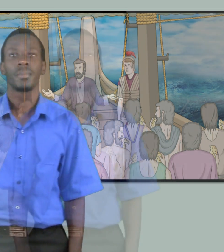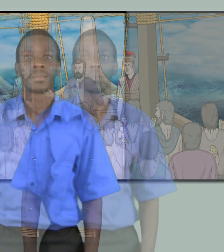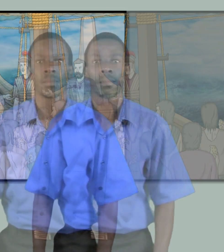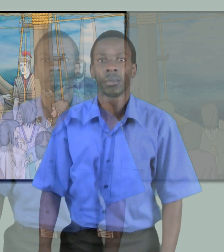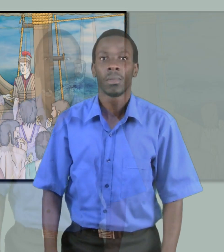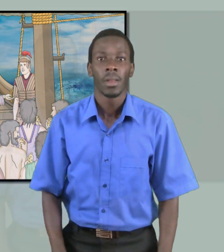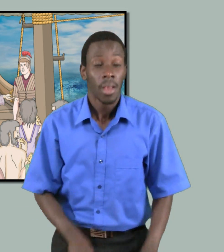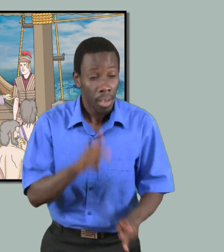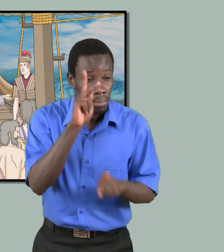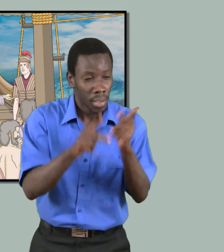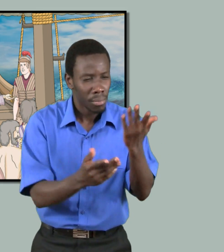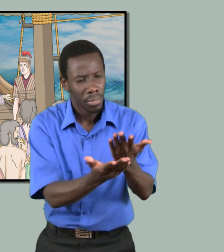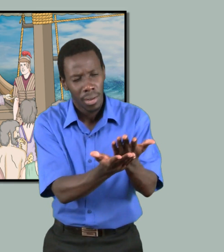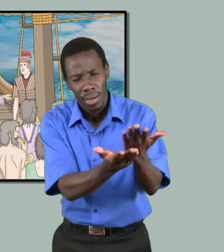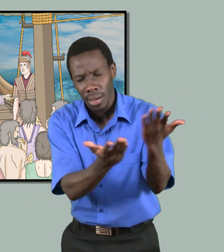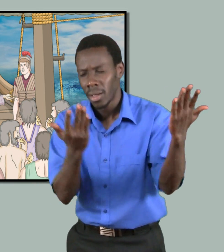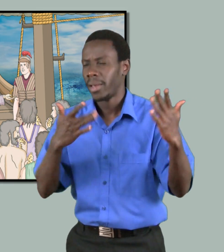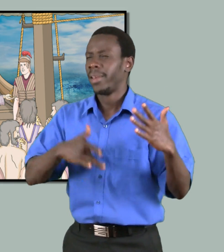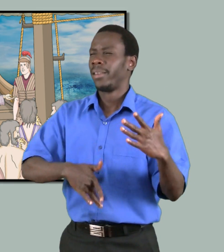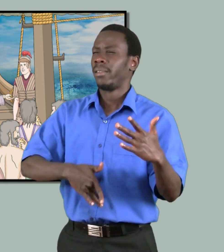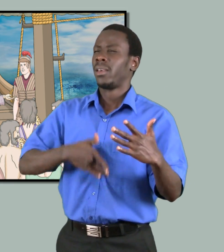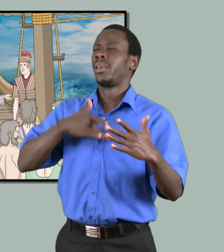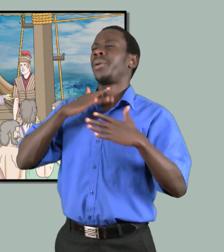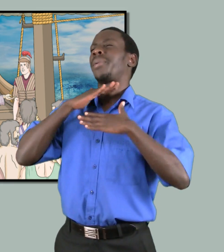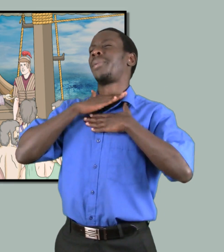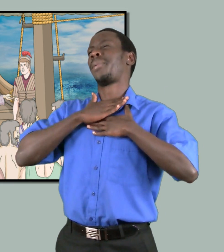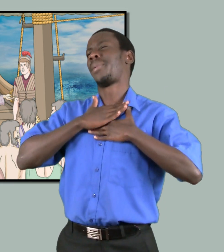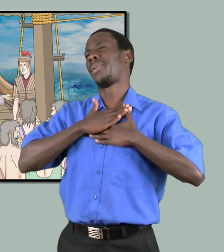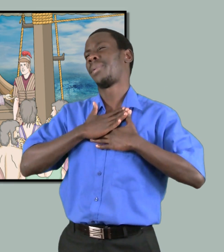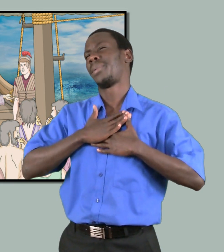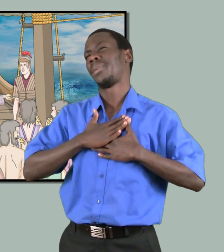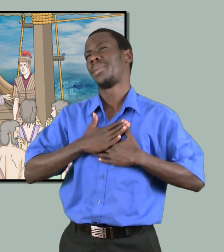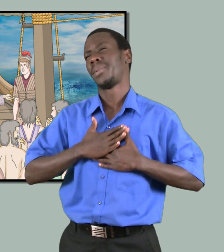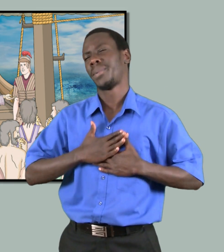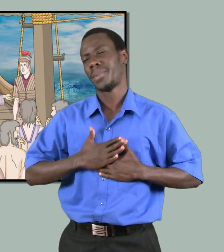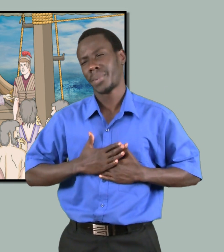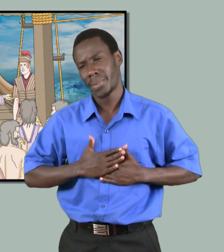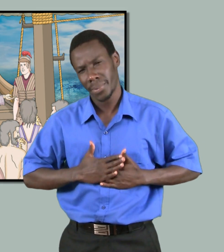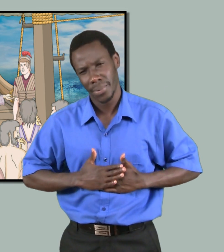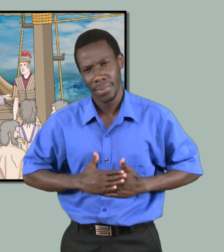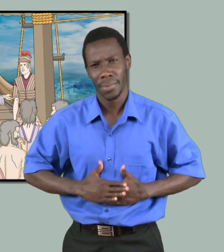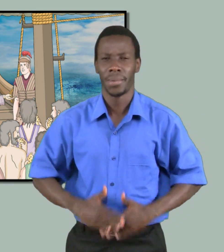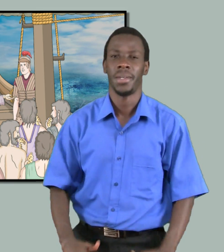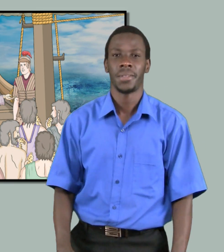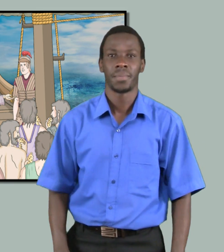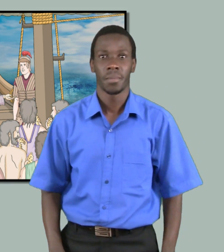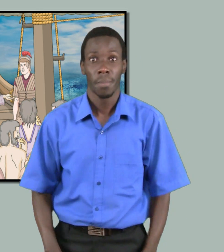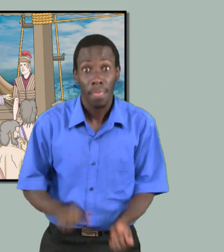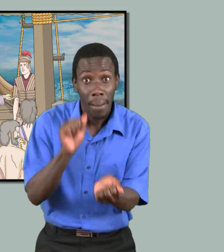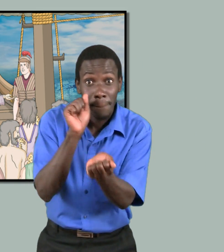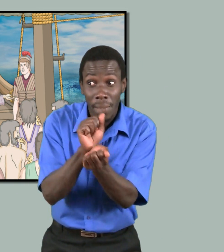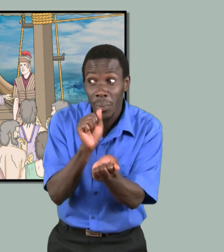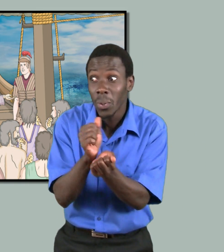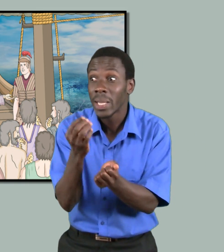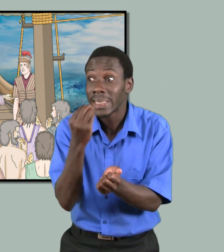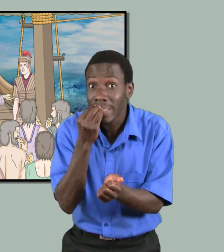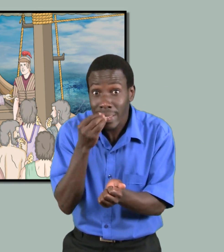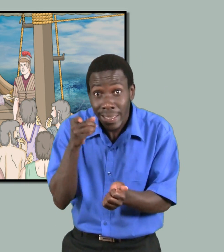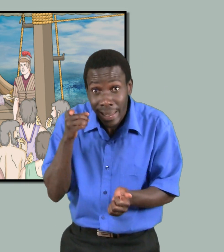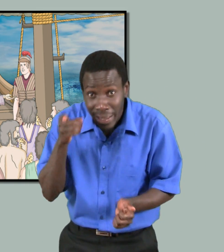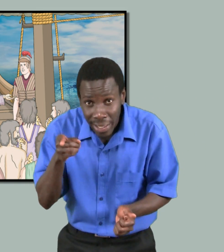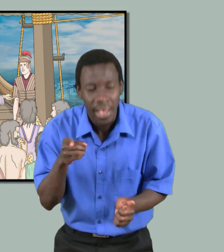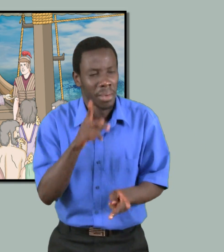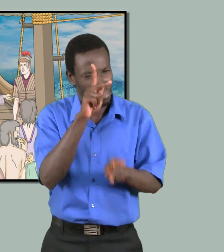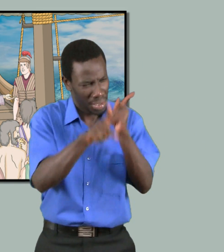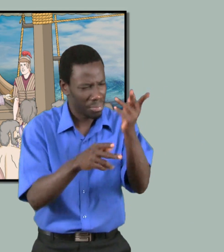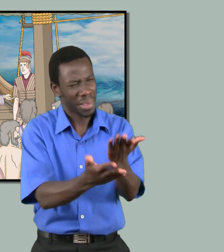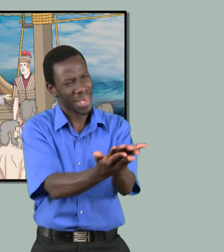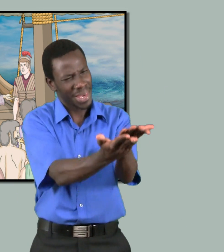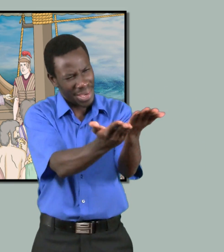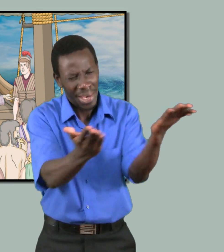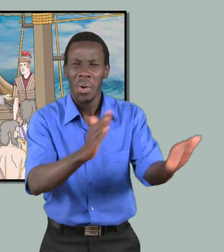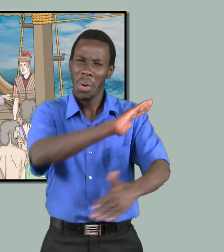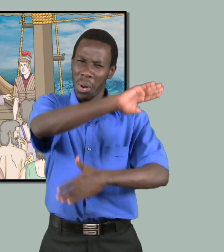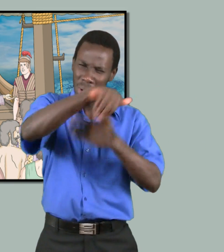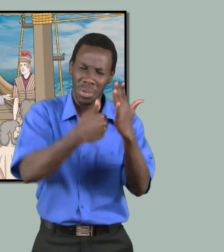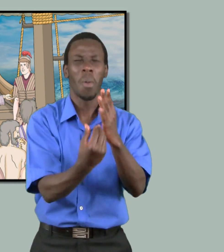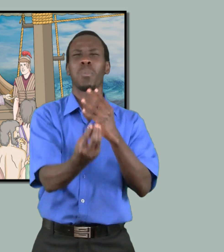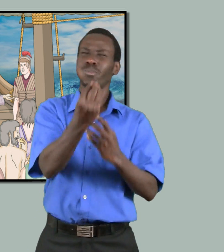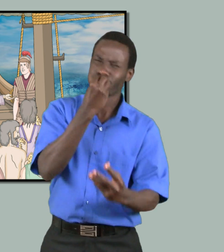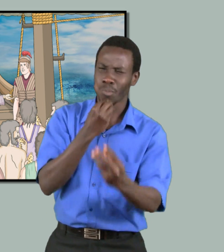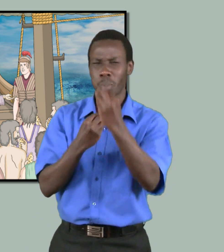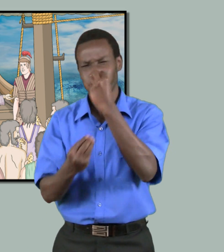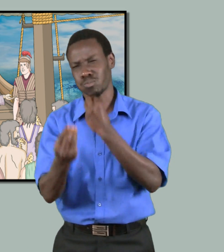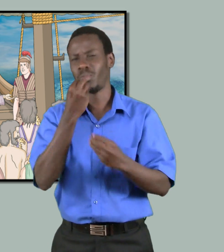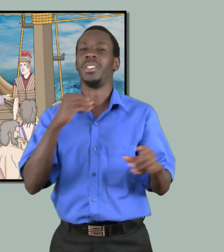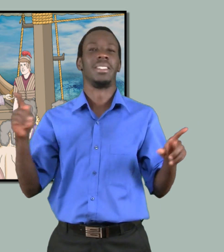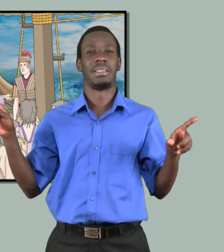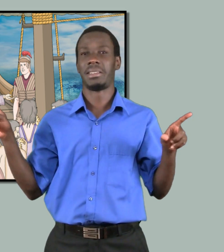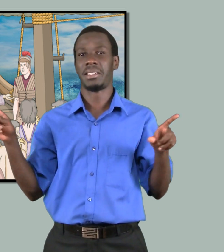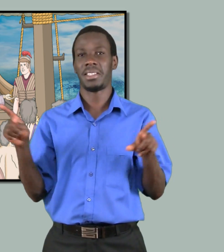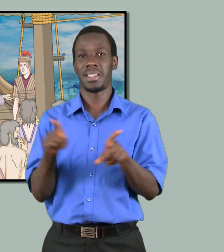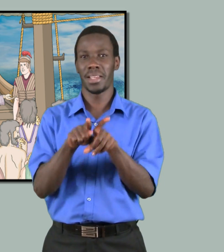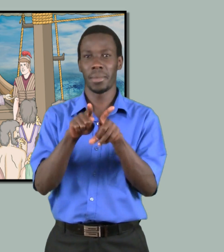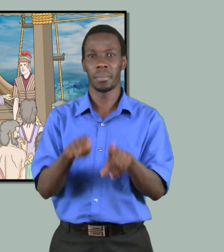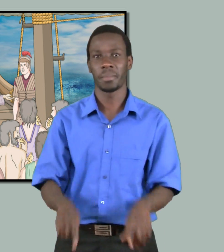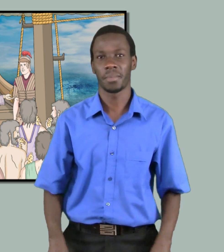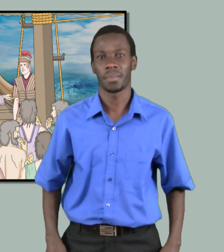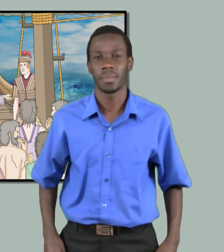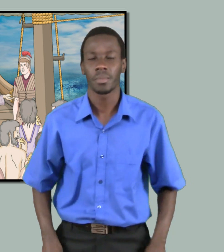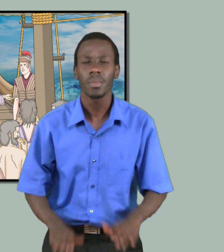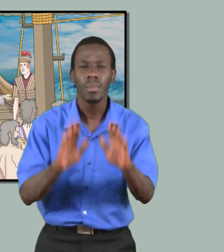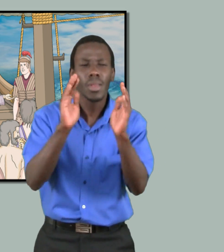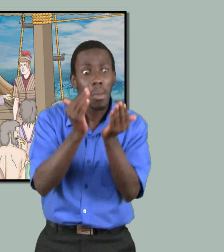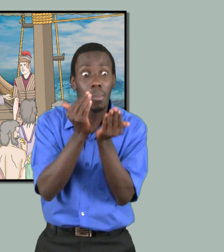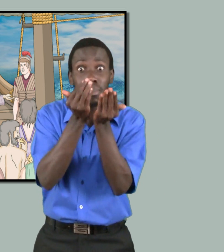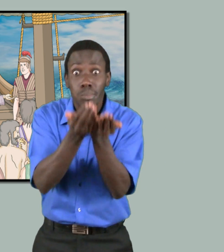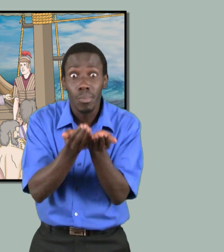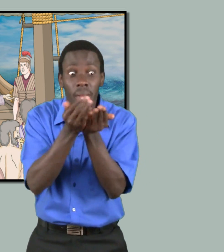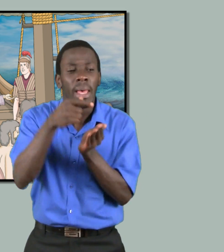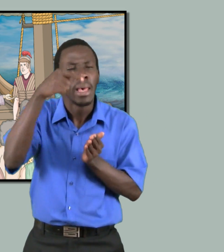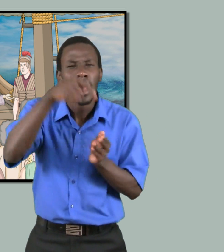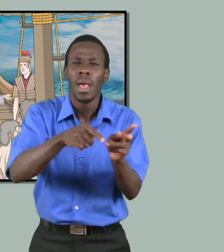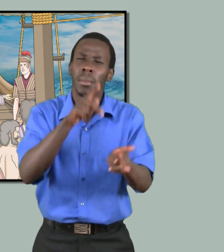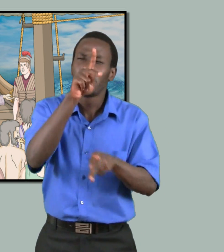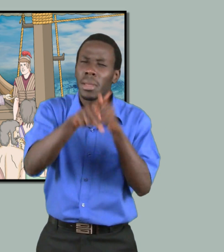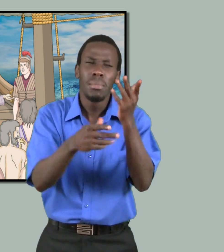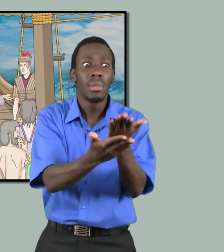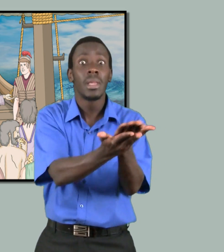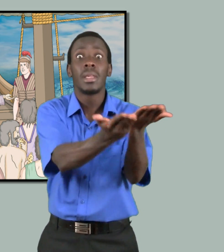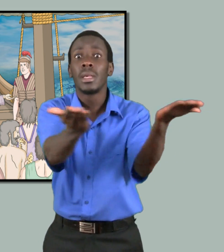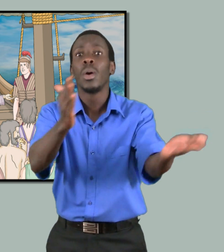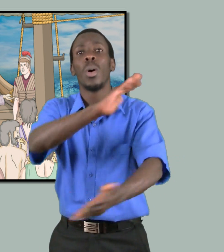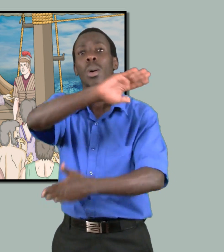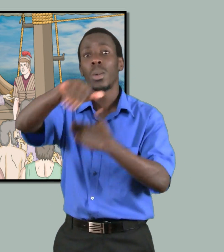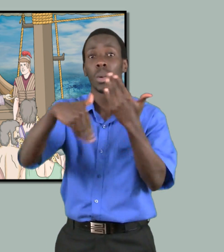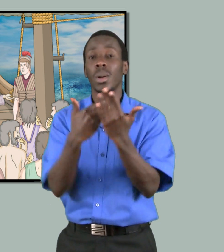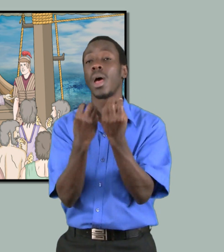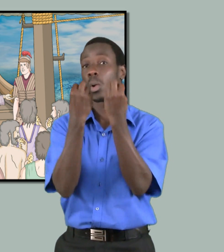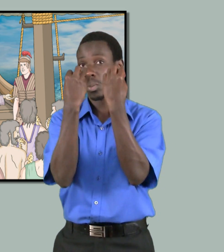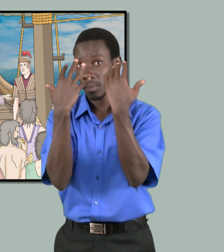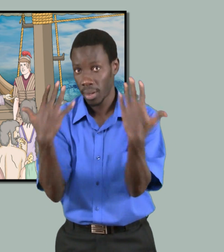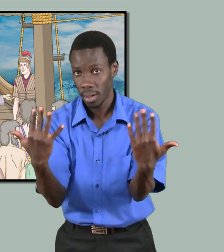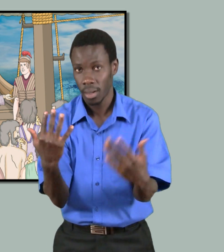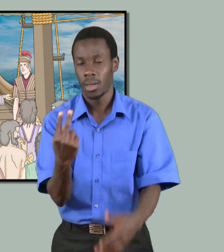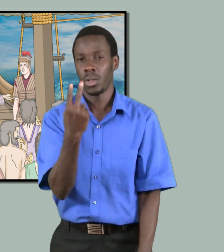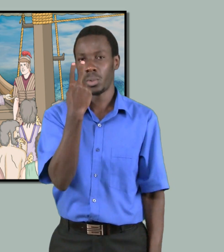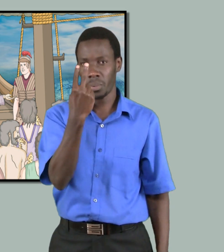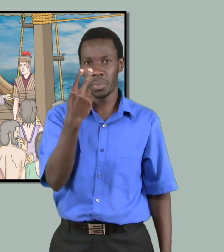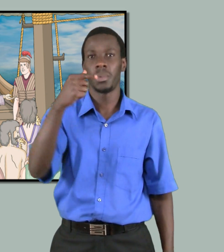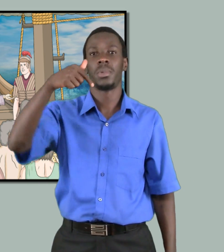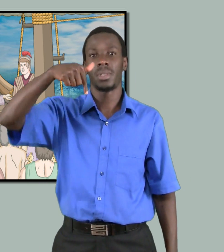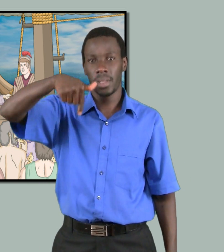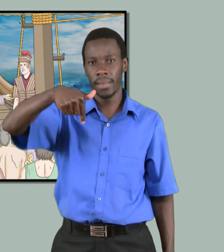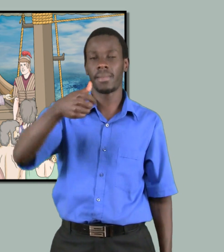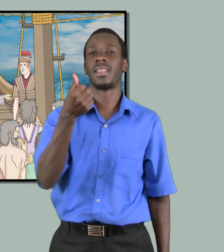Then he broke it and began to eat. They were all encouraged and took some food themselves.